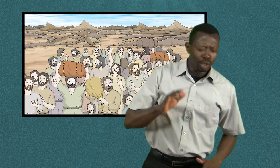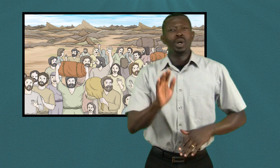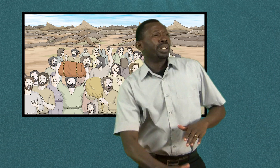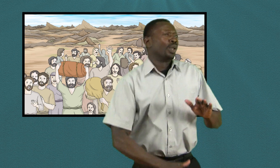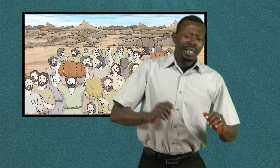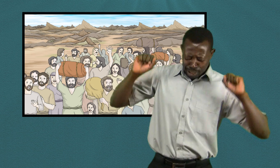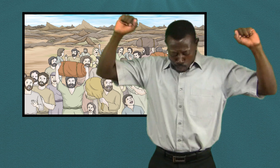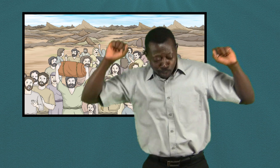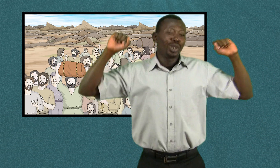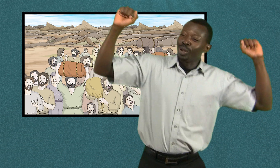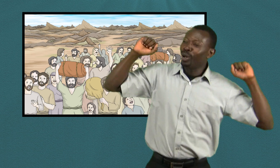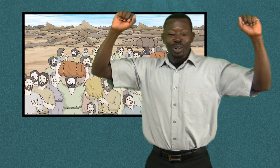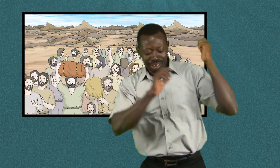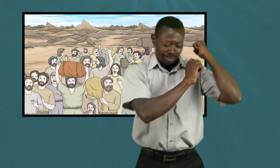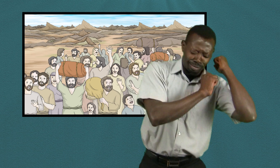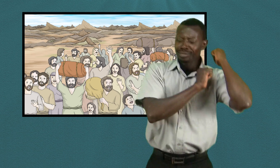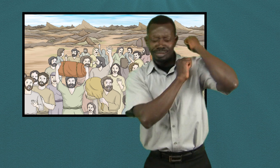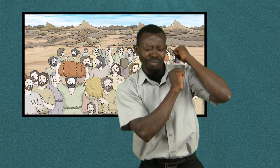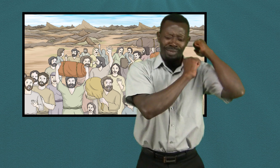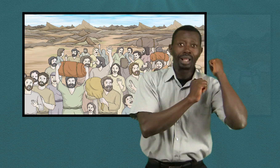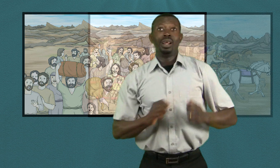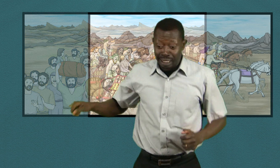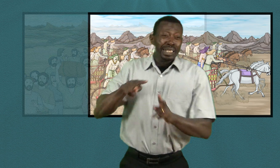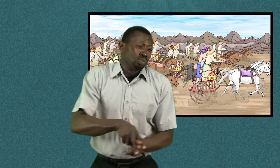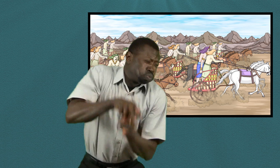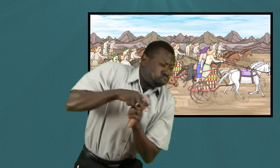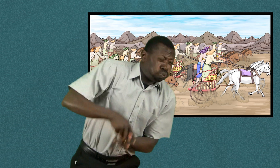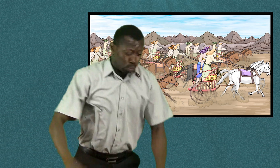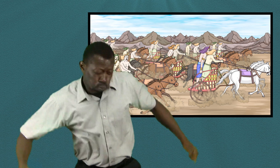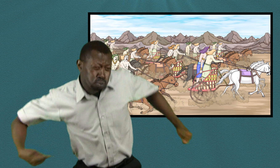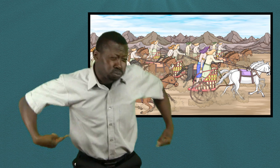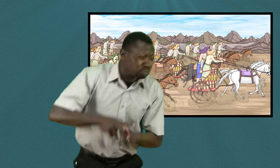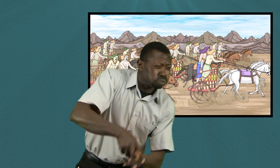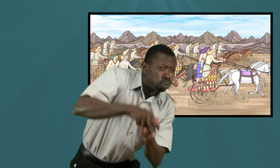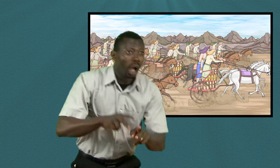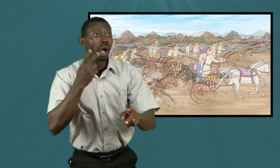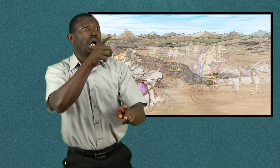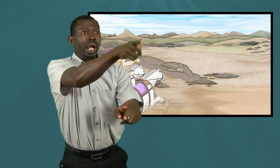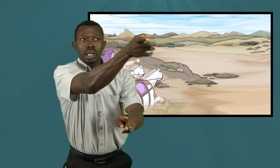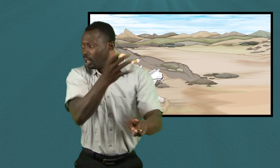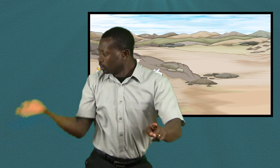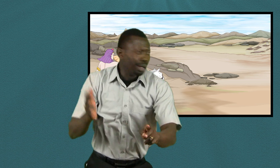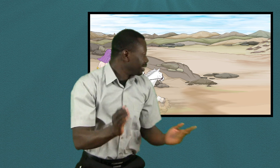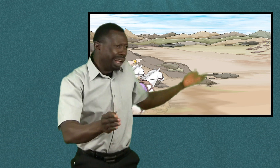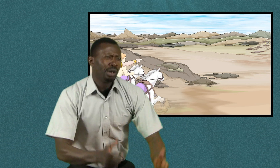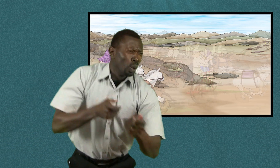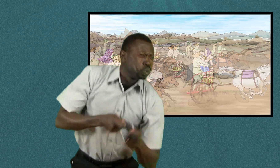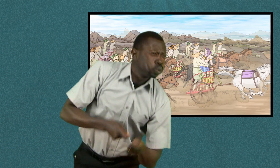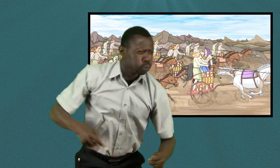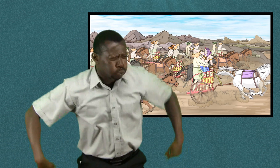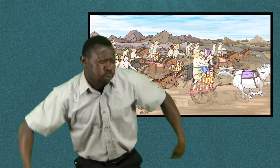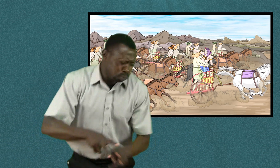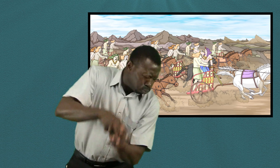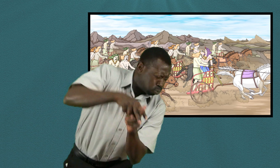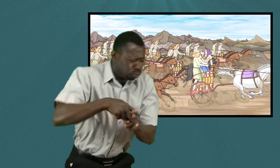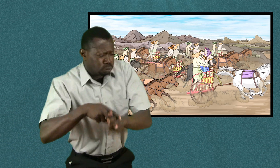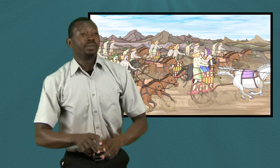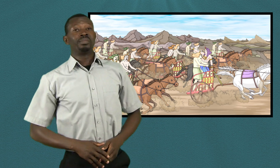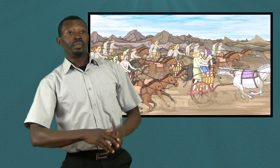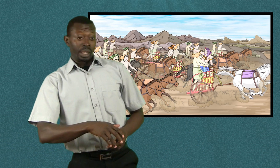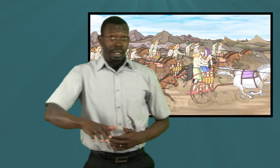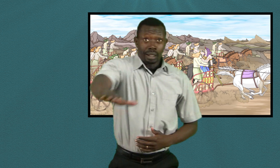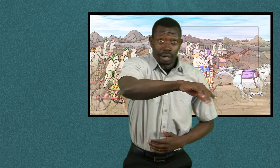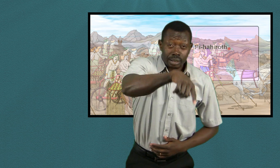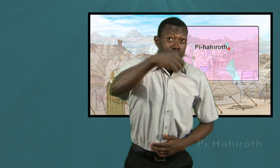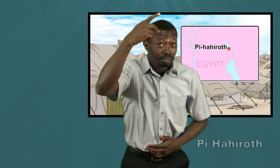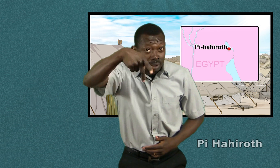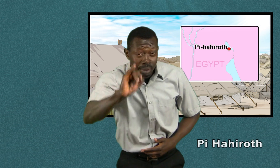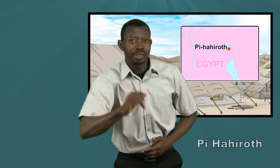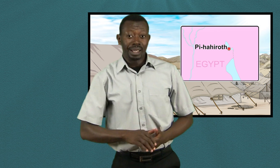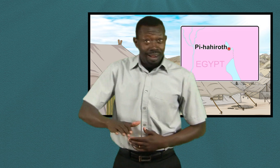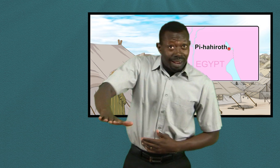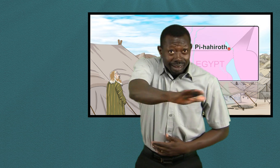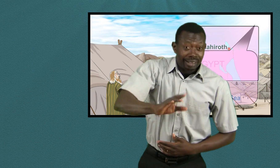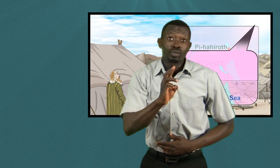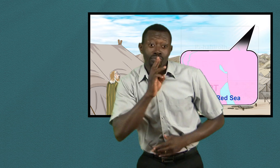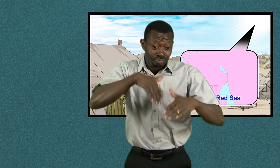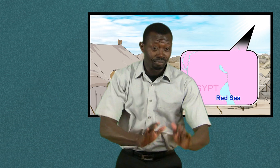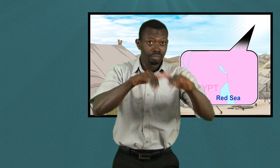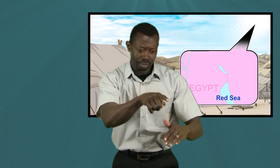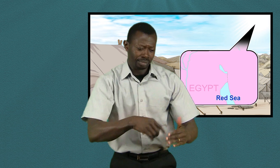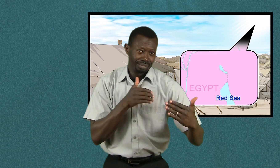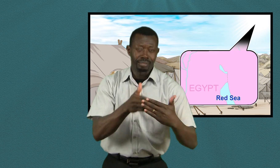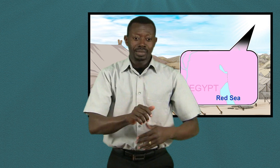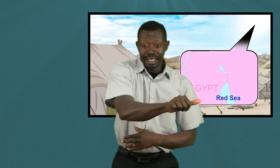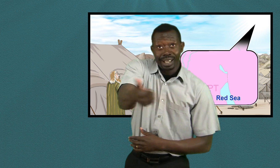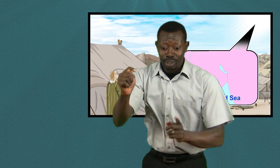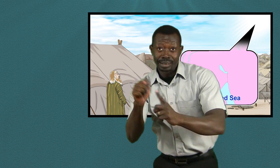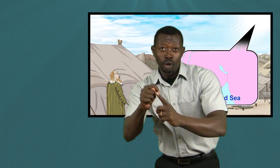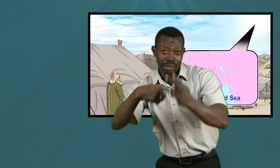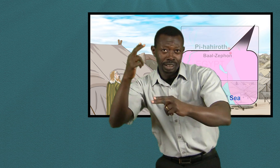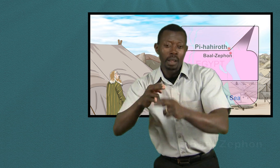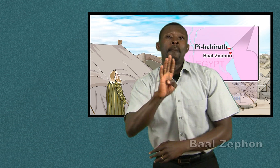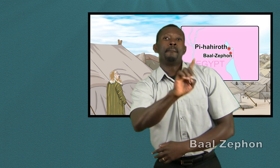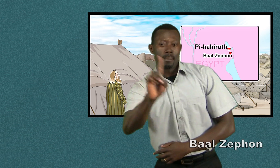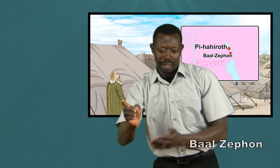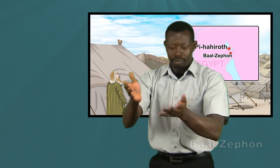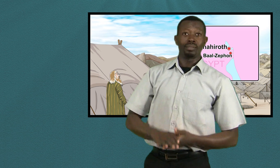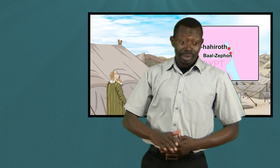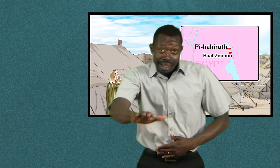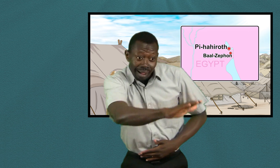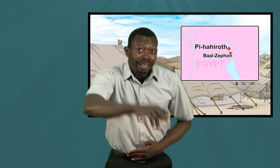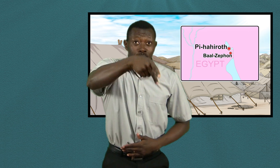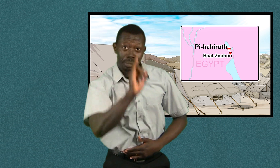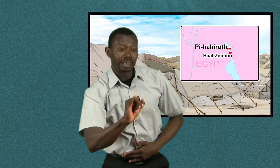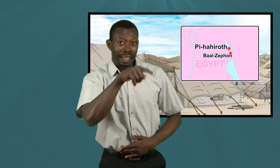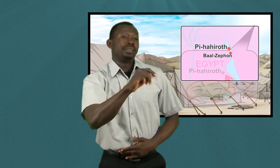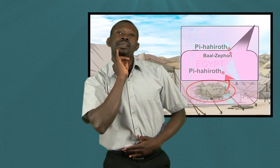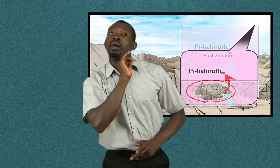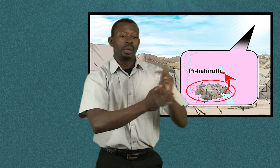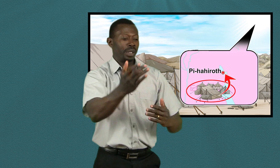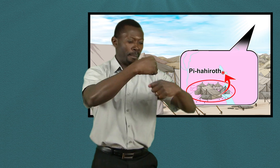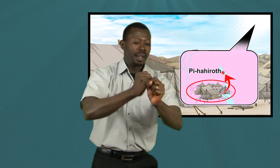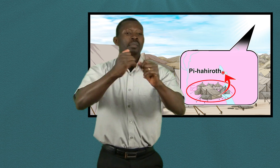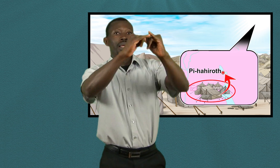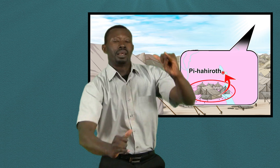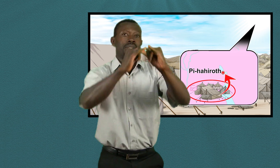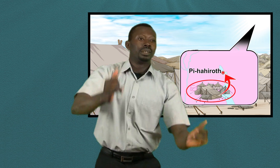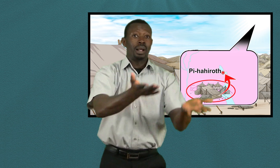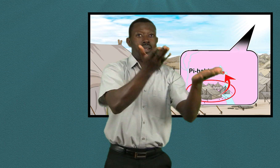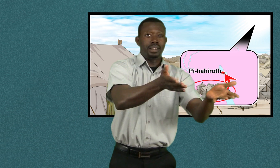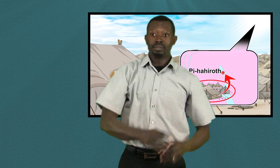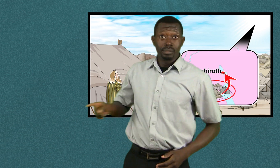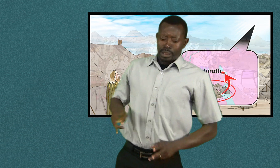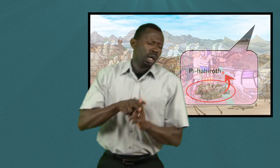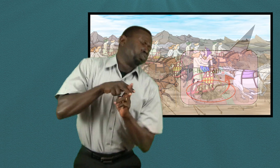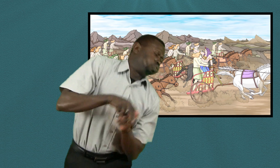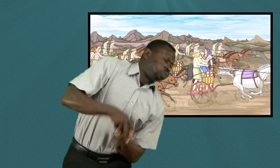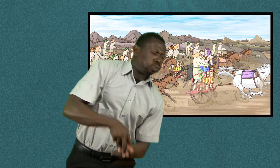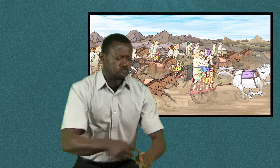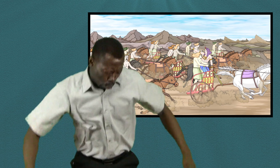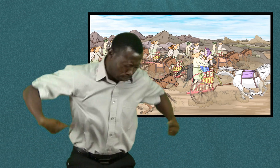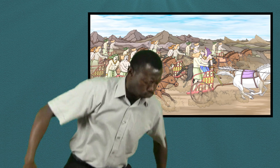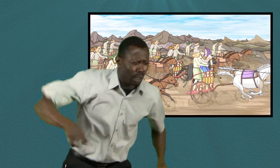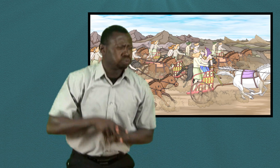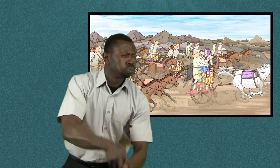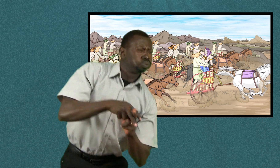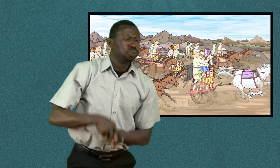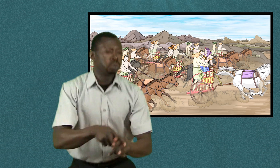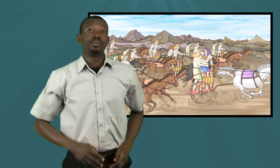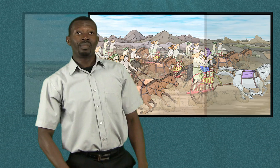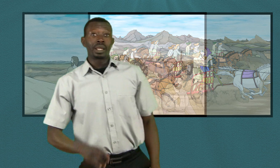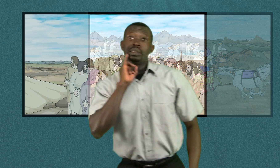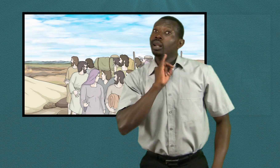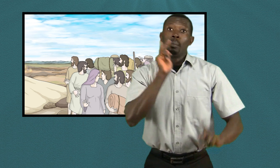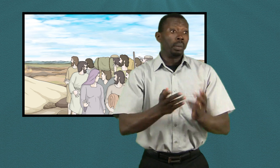The Egyptians—all Pharaoh’s horses and chariots, horsemen and troops—pursued the Israelites and overtook them as they camped by the sea near Pi-hahiroth, opposite Baal-zephon.